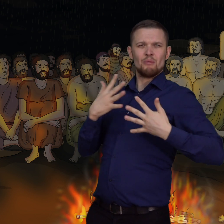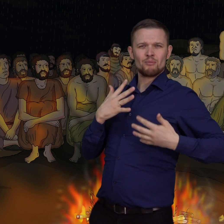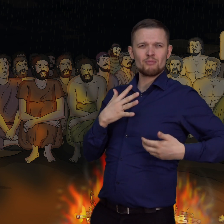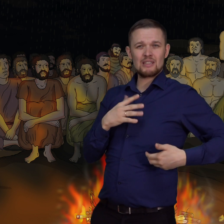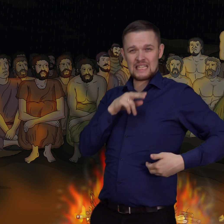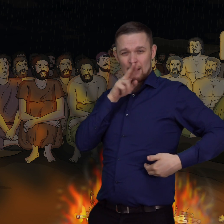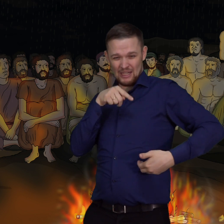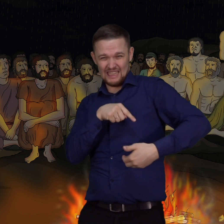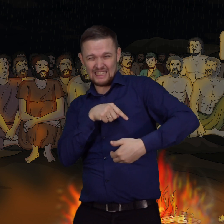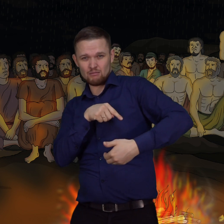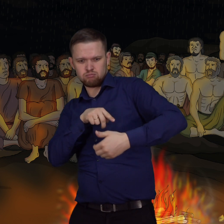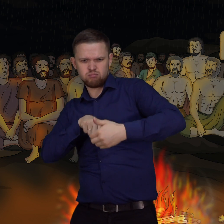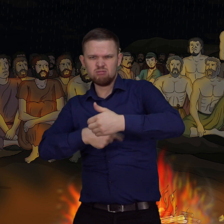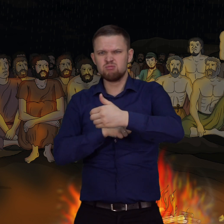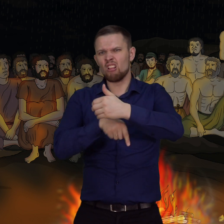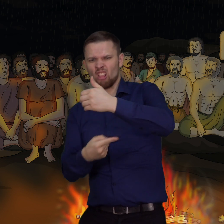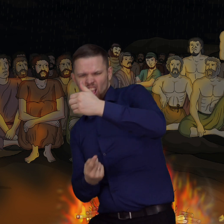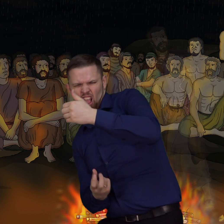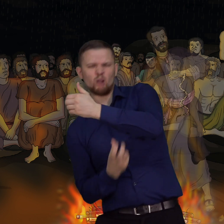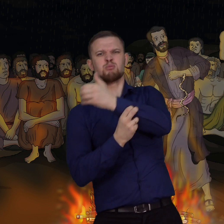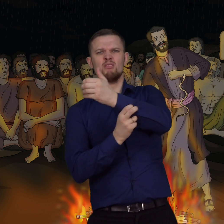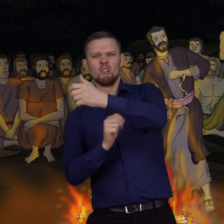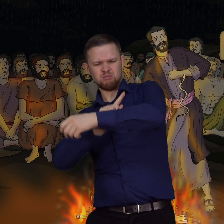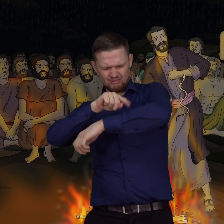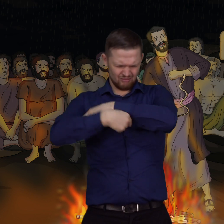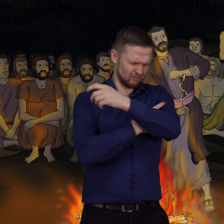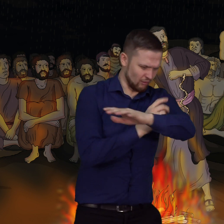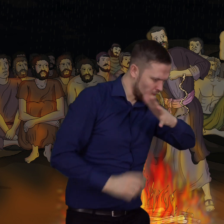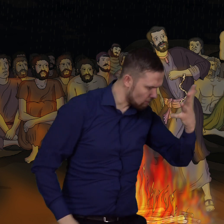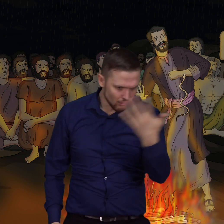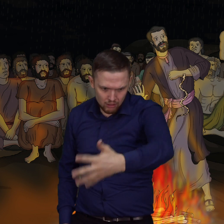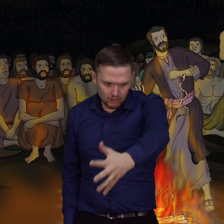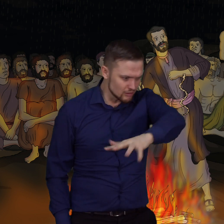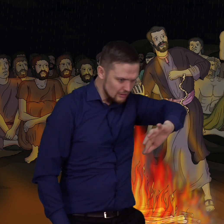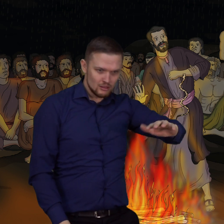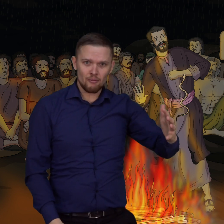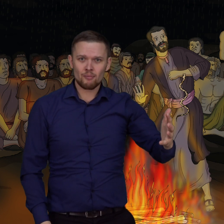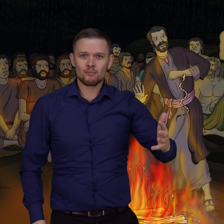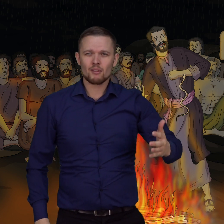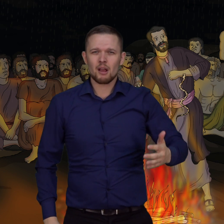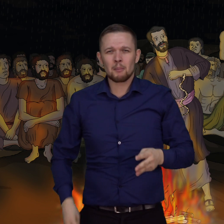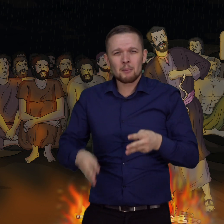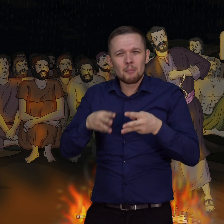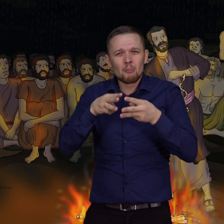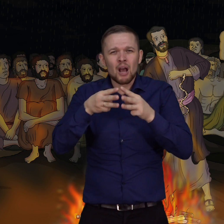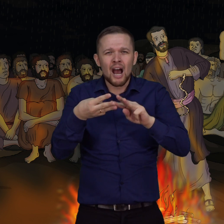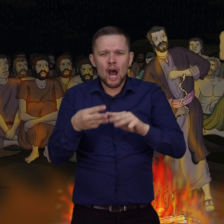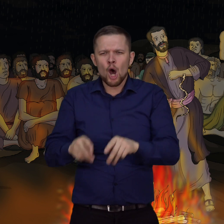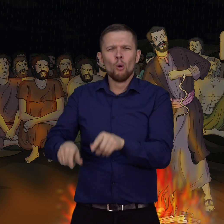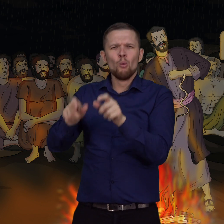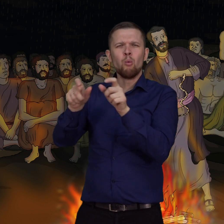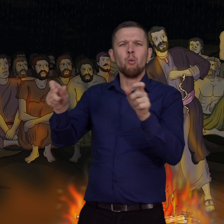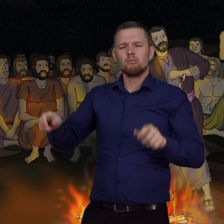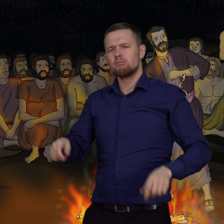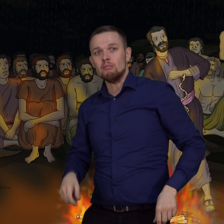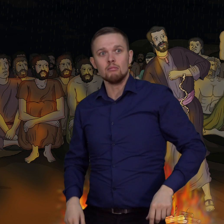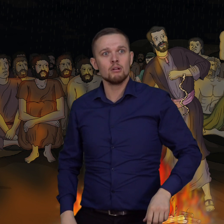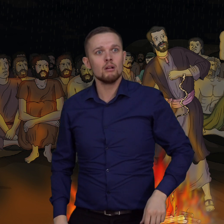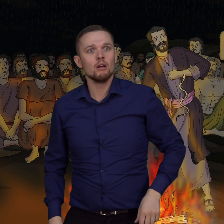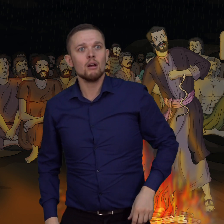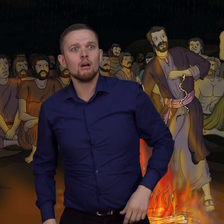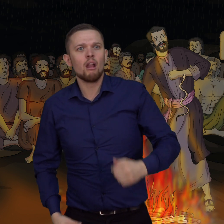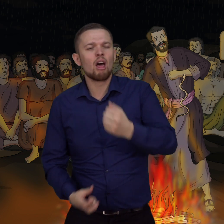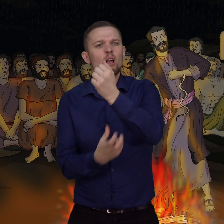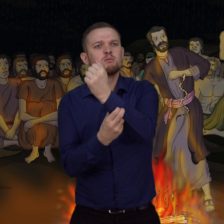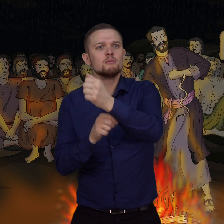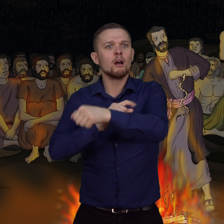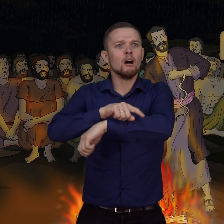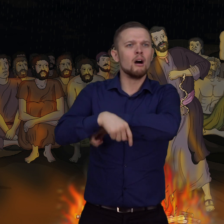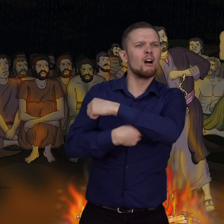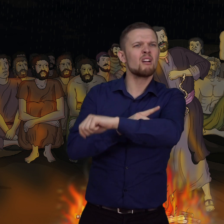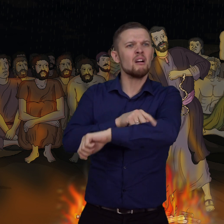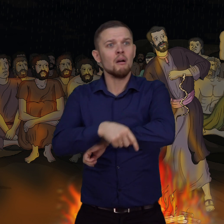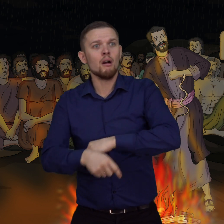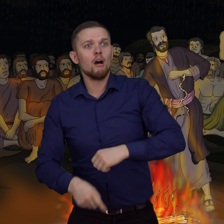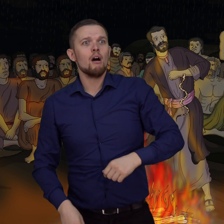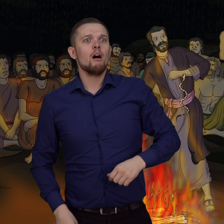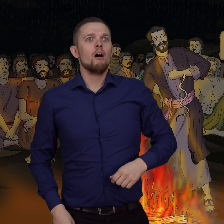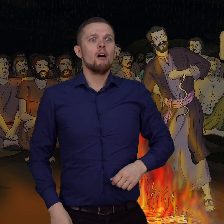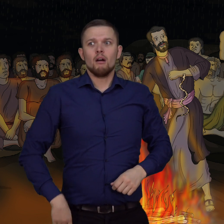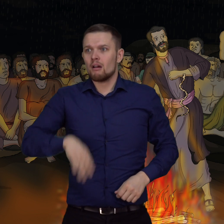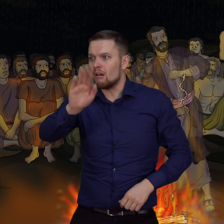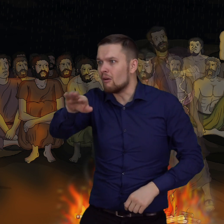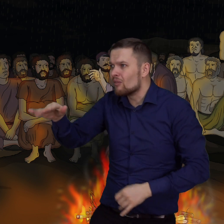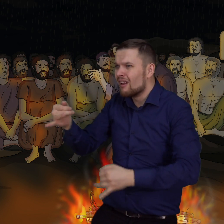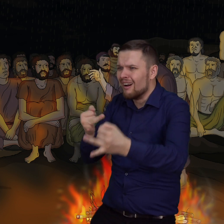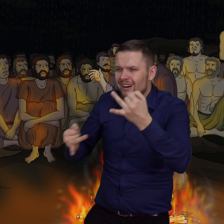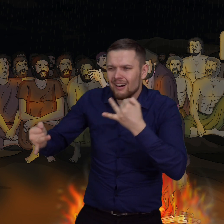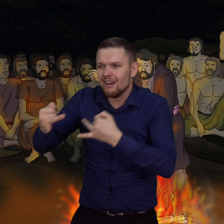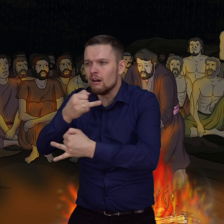Paul gathered a bundle of sticks, and as he laid them on the fire, a viper, driven out by the heat, fastened itself to his hand.